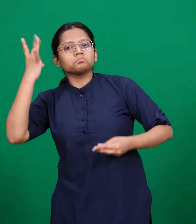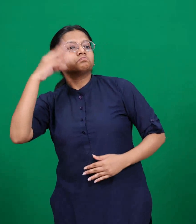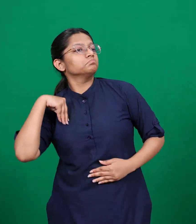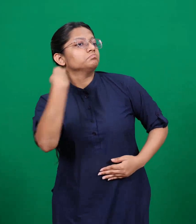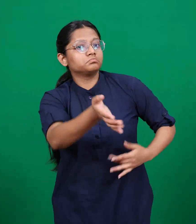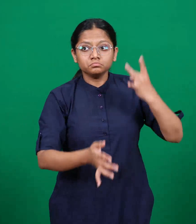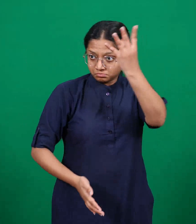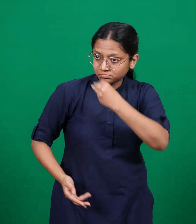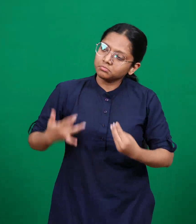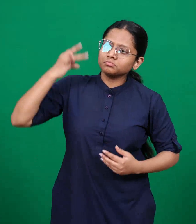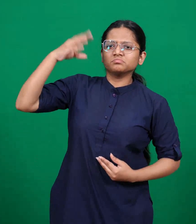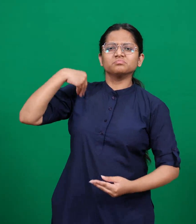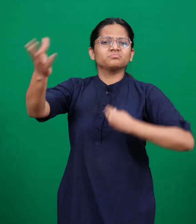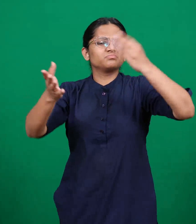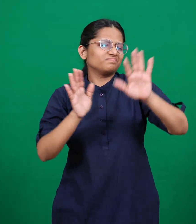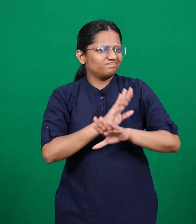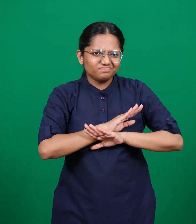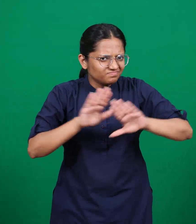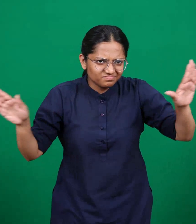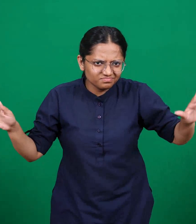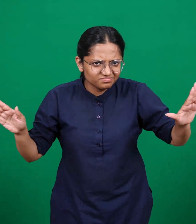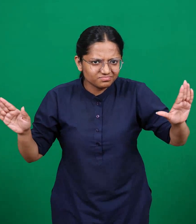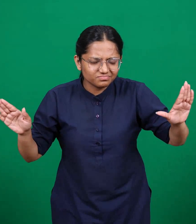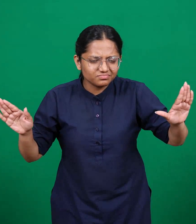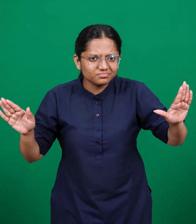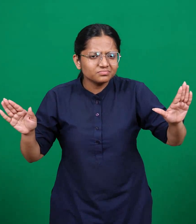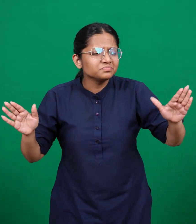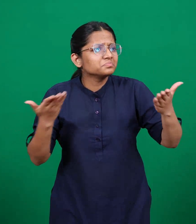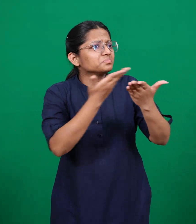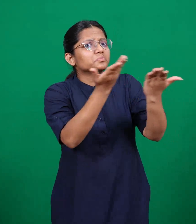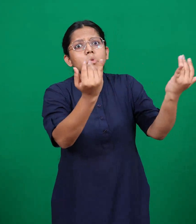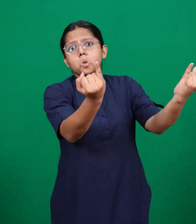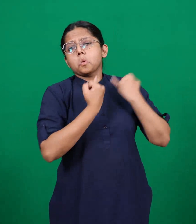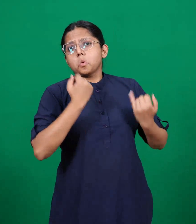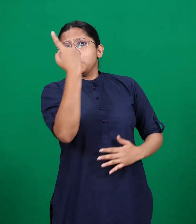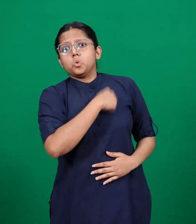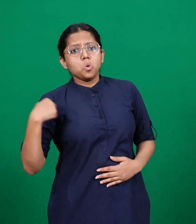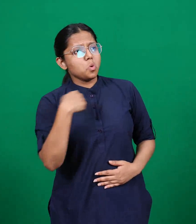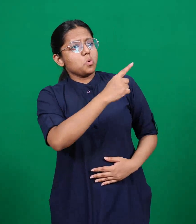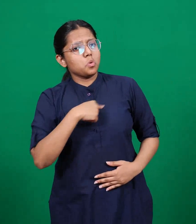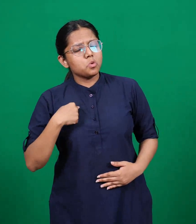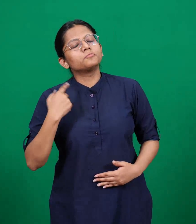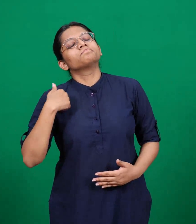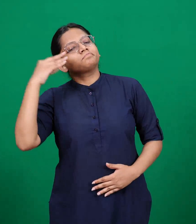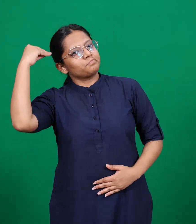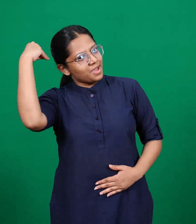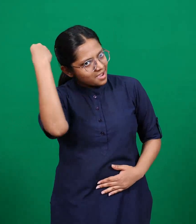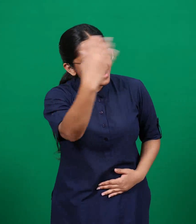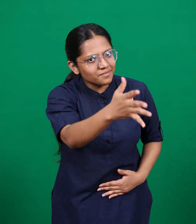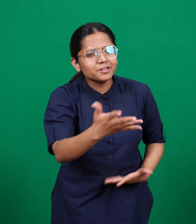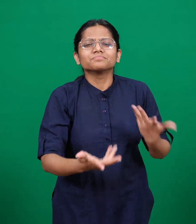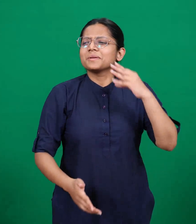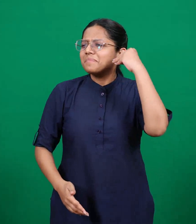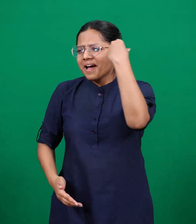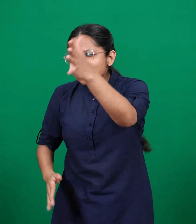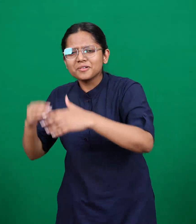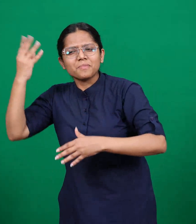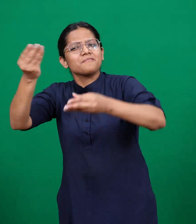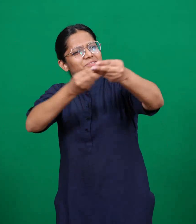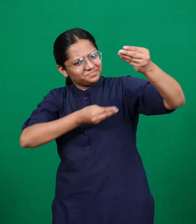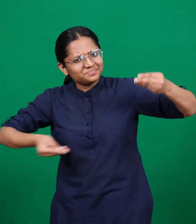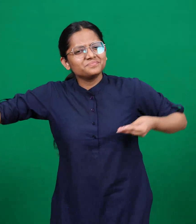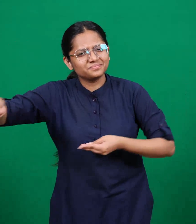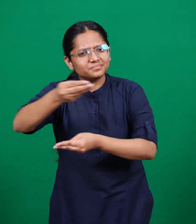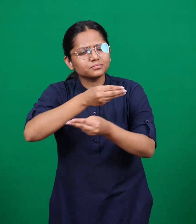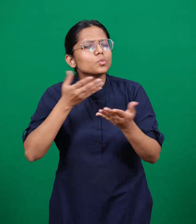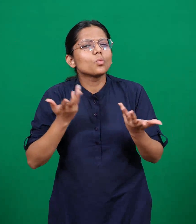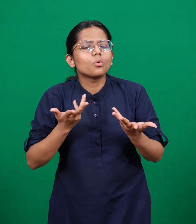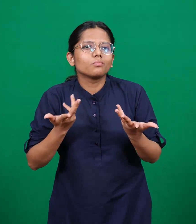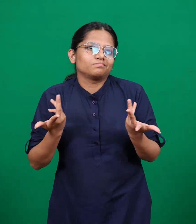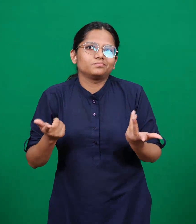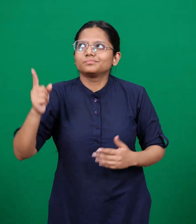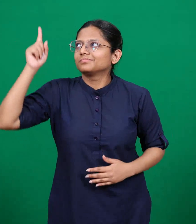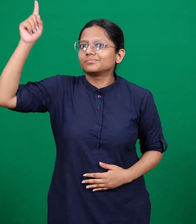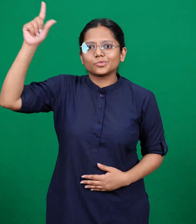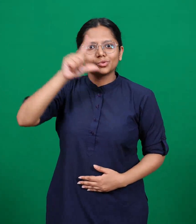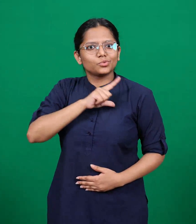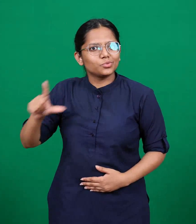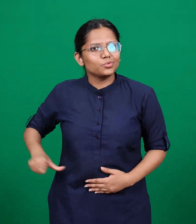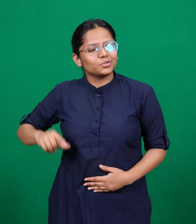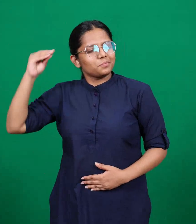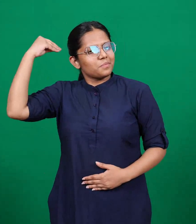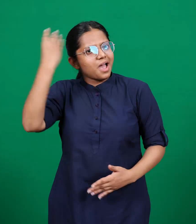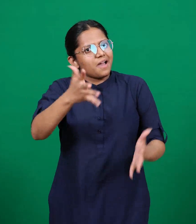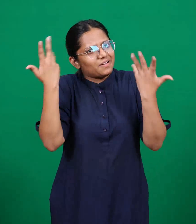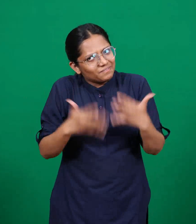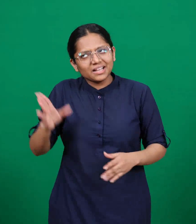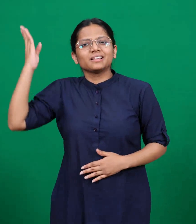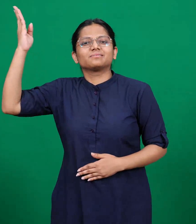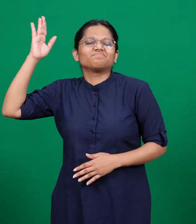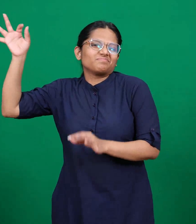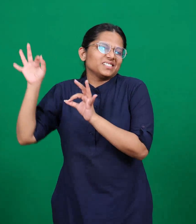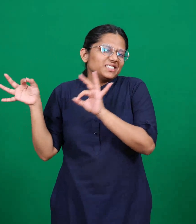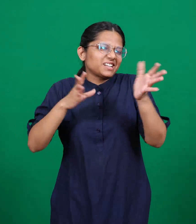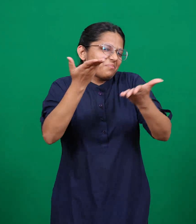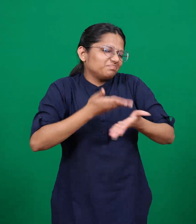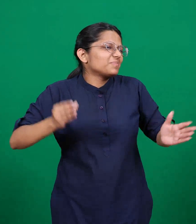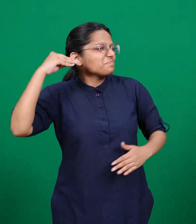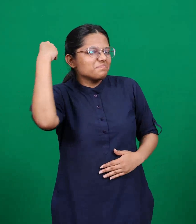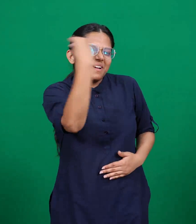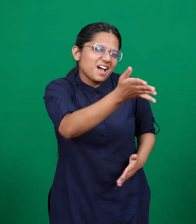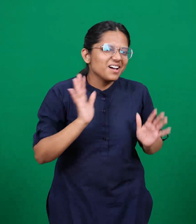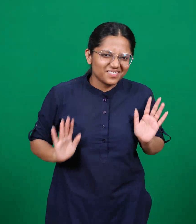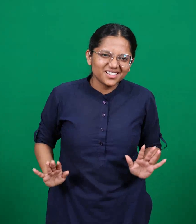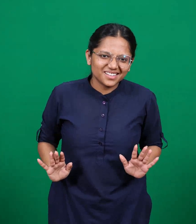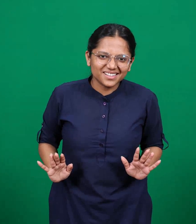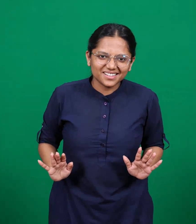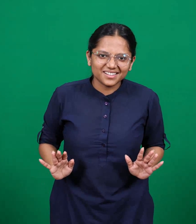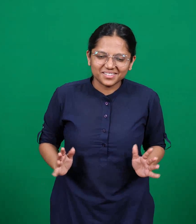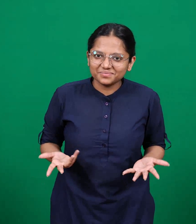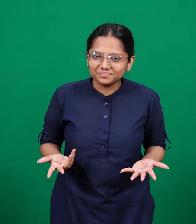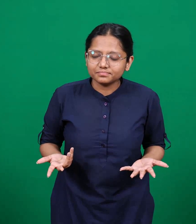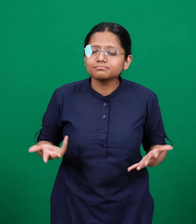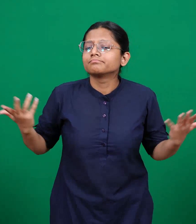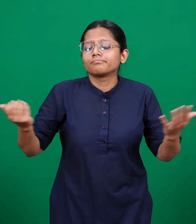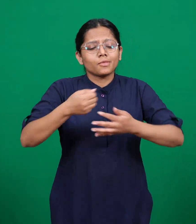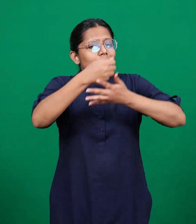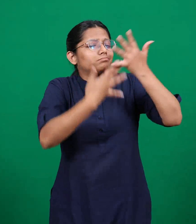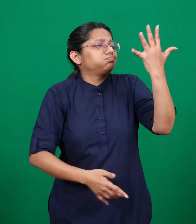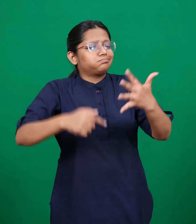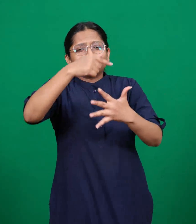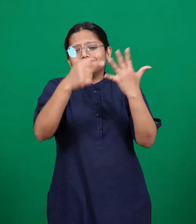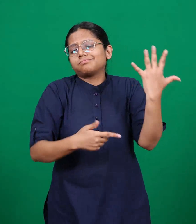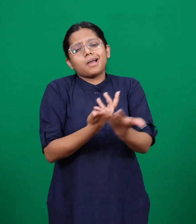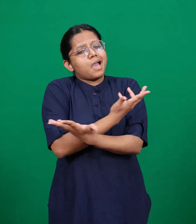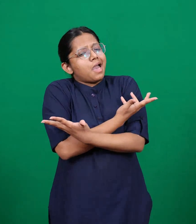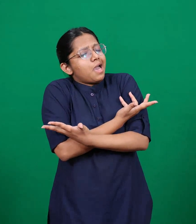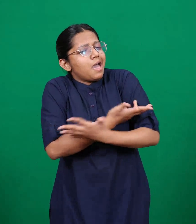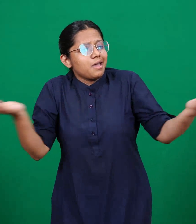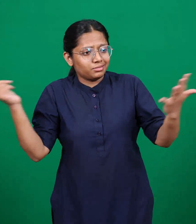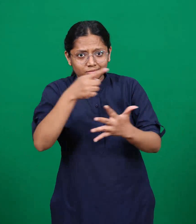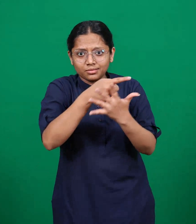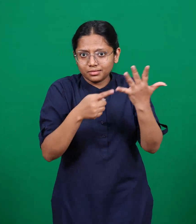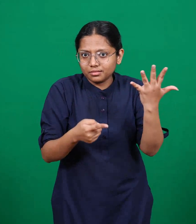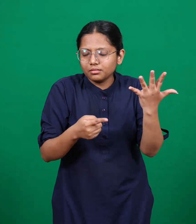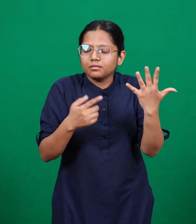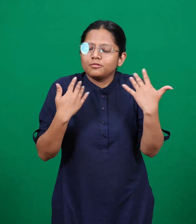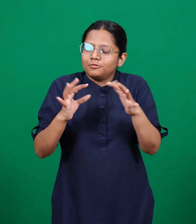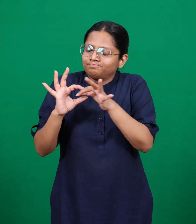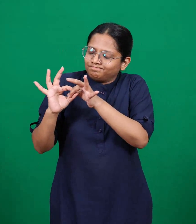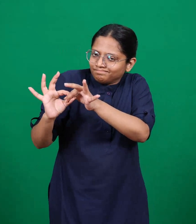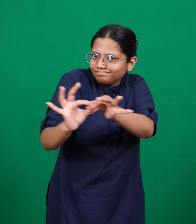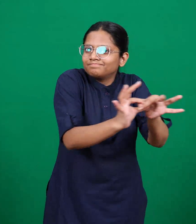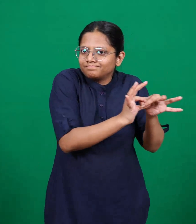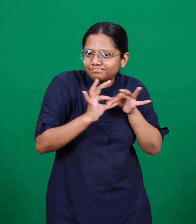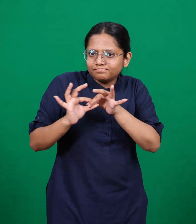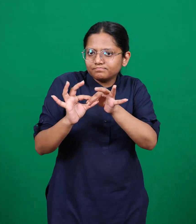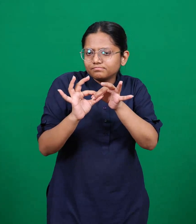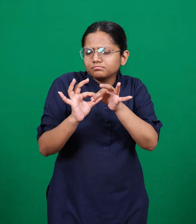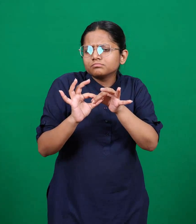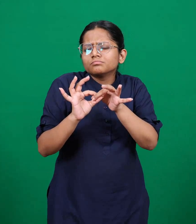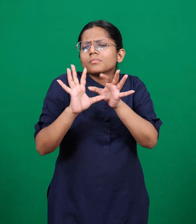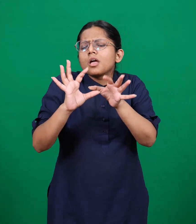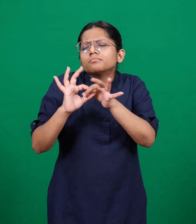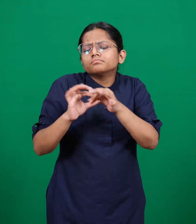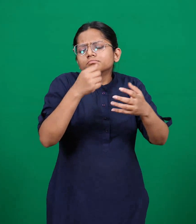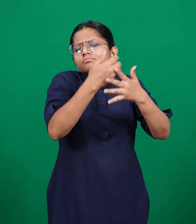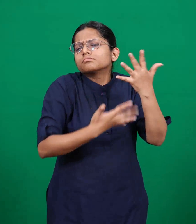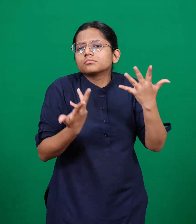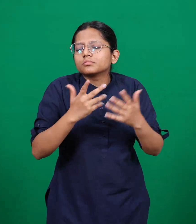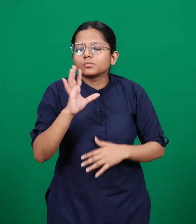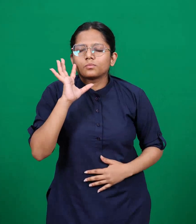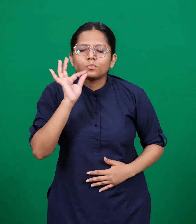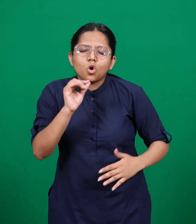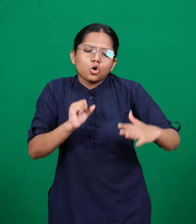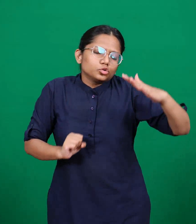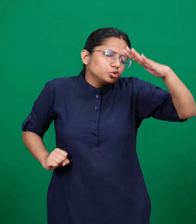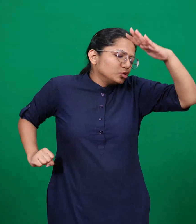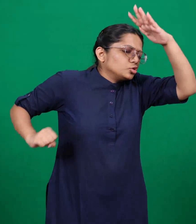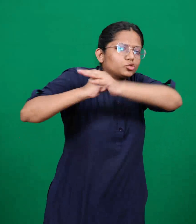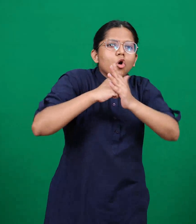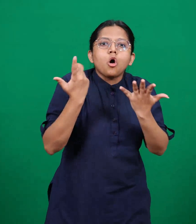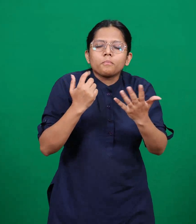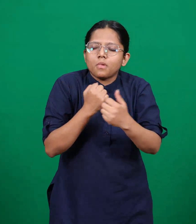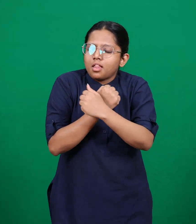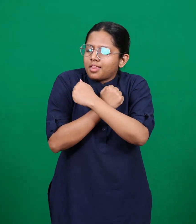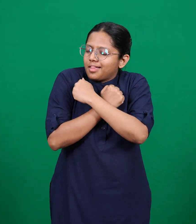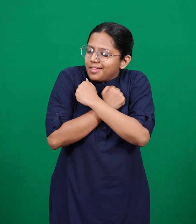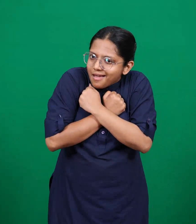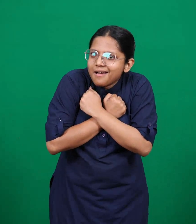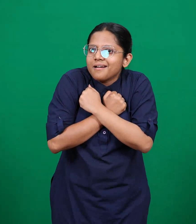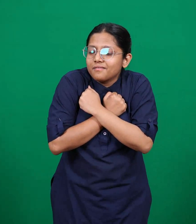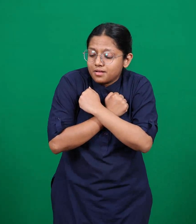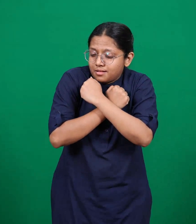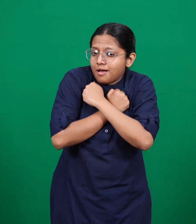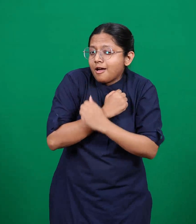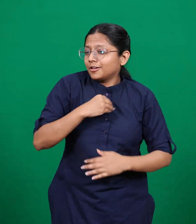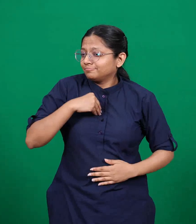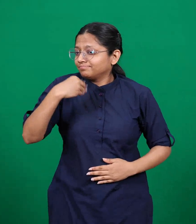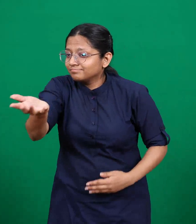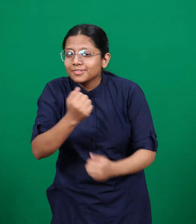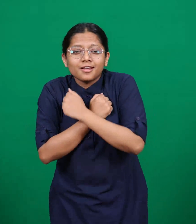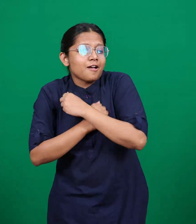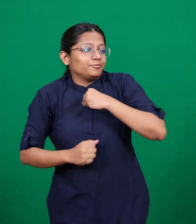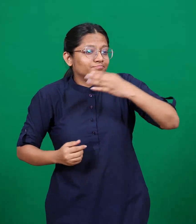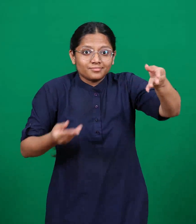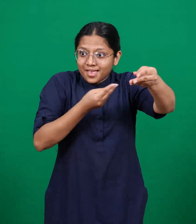Bear with one another and forgive any complaint you may have against someone else.